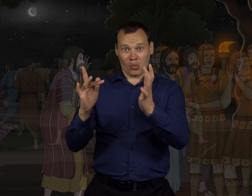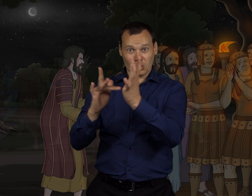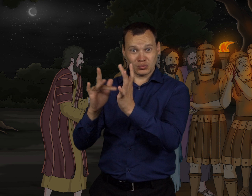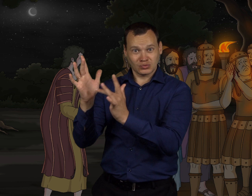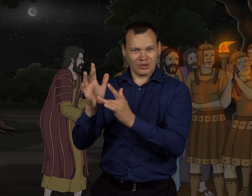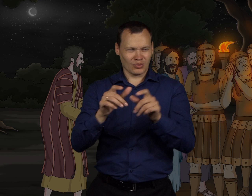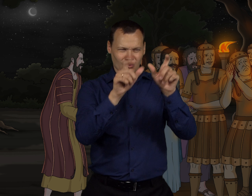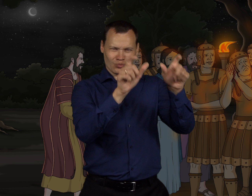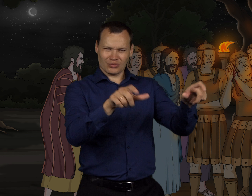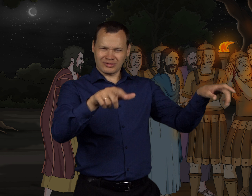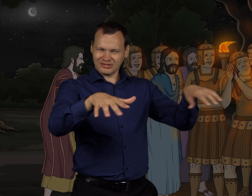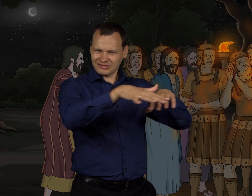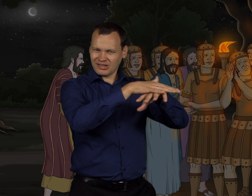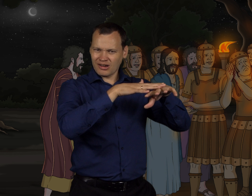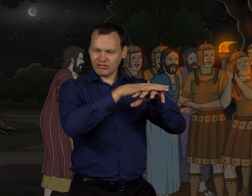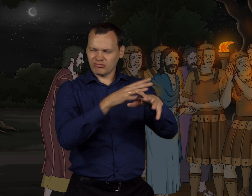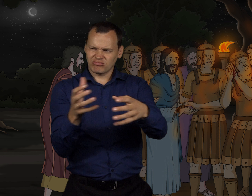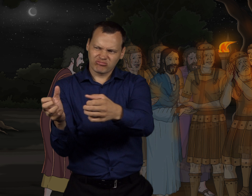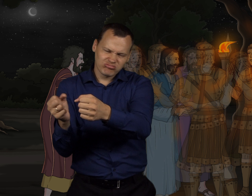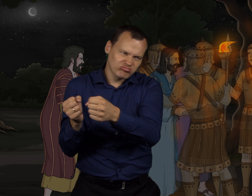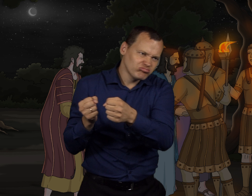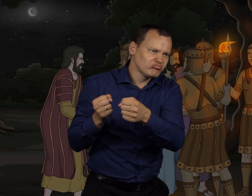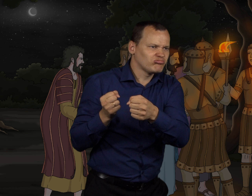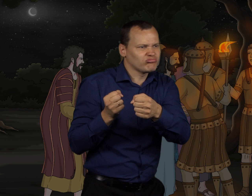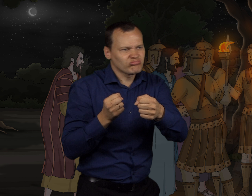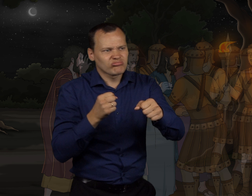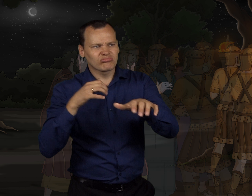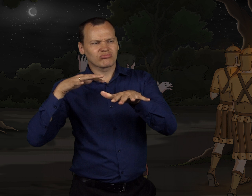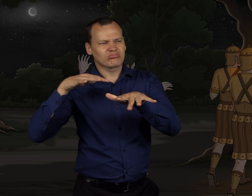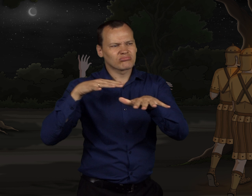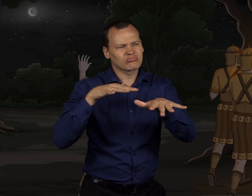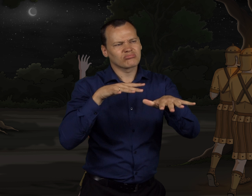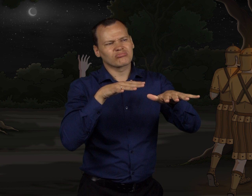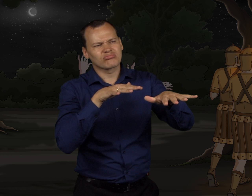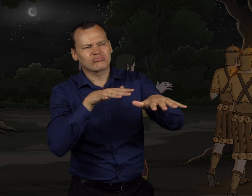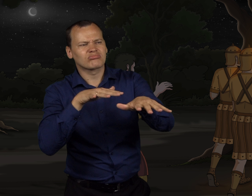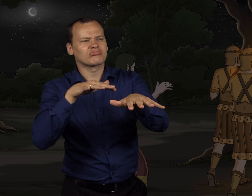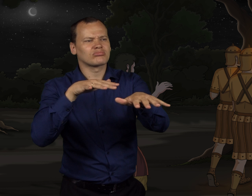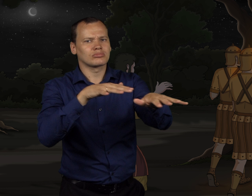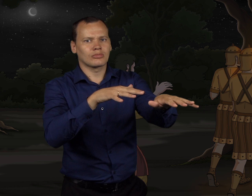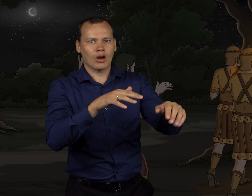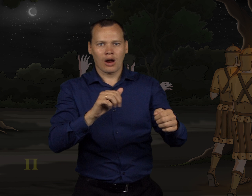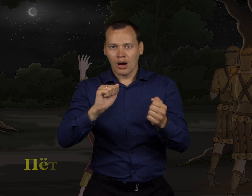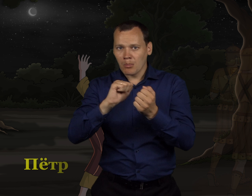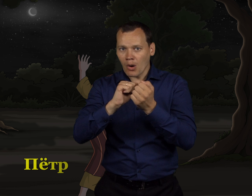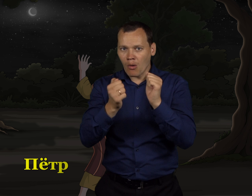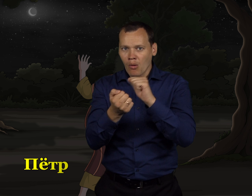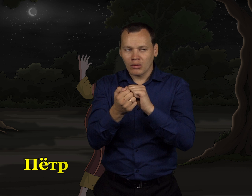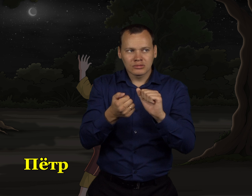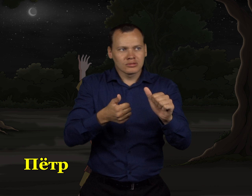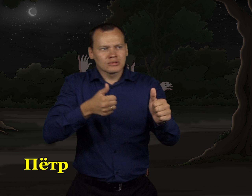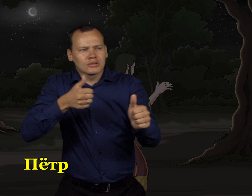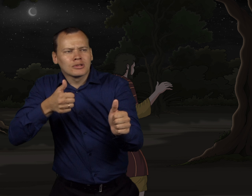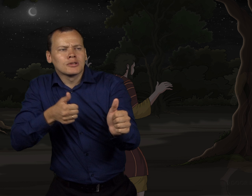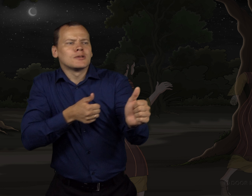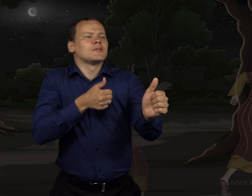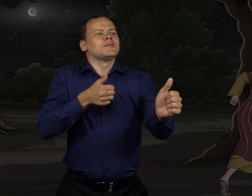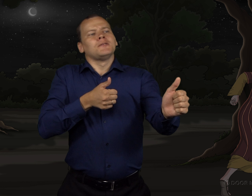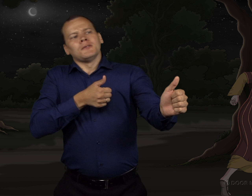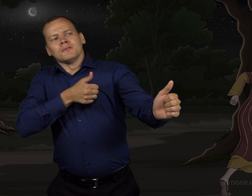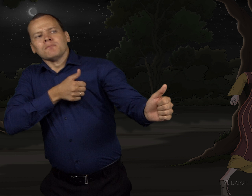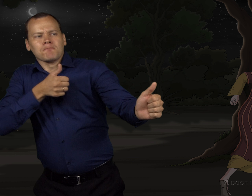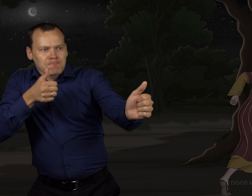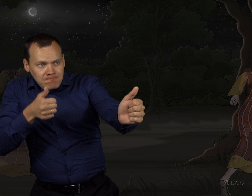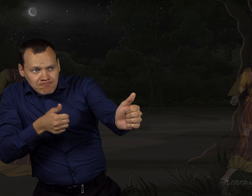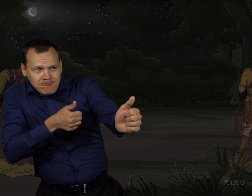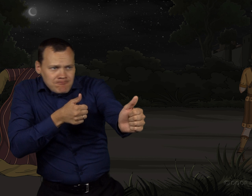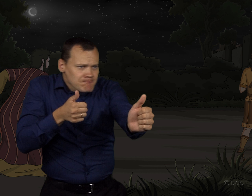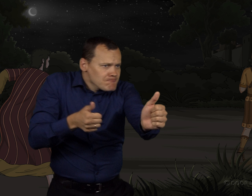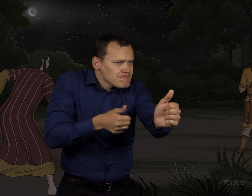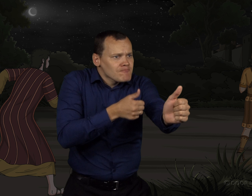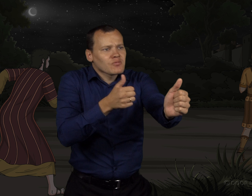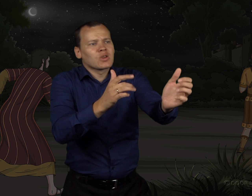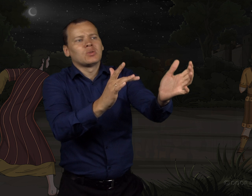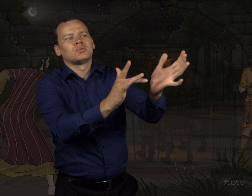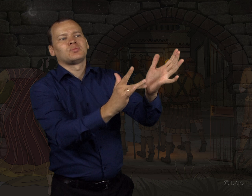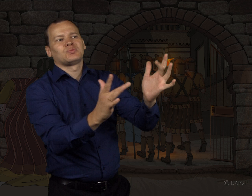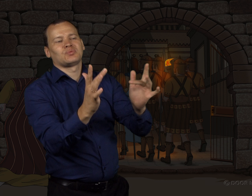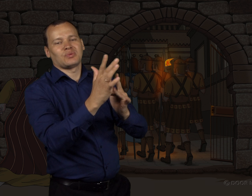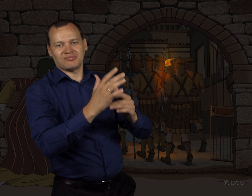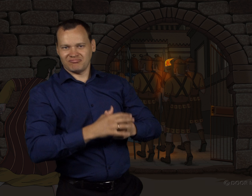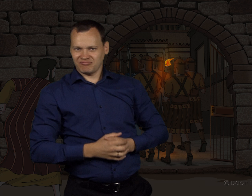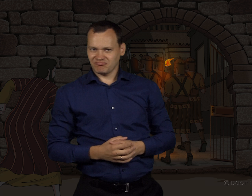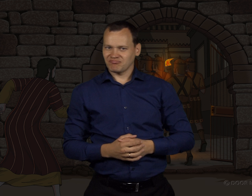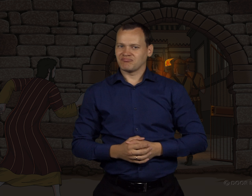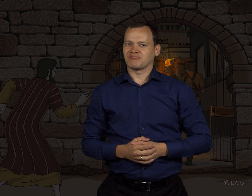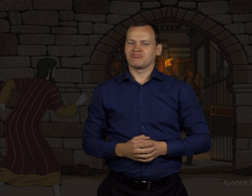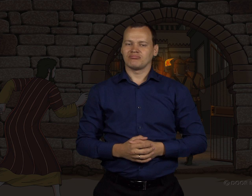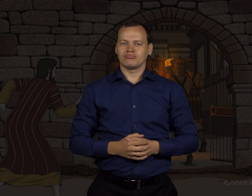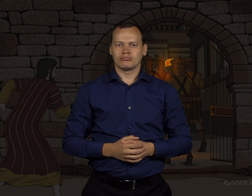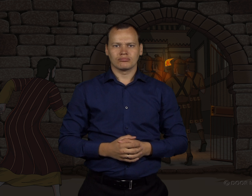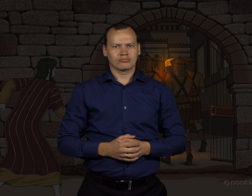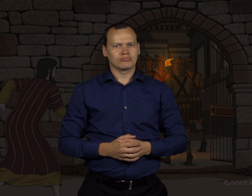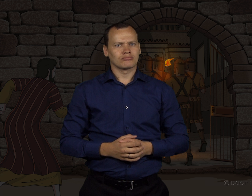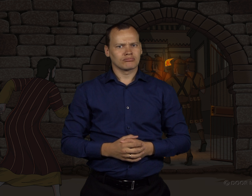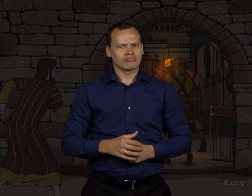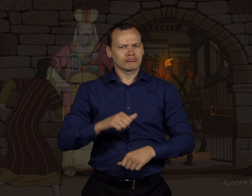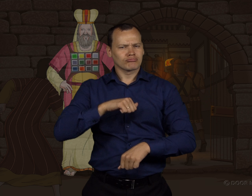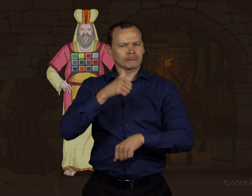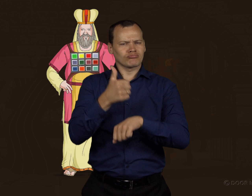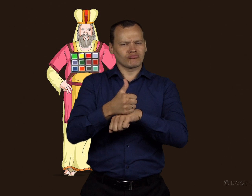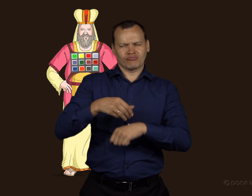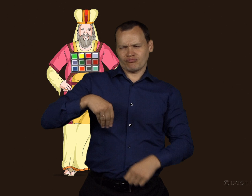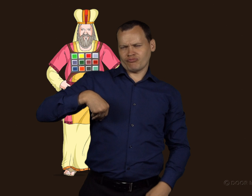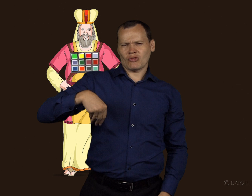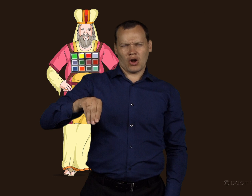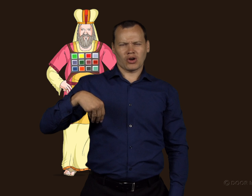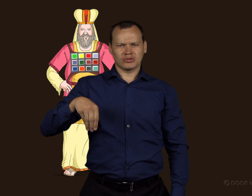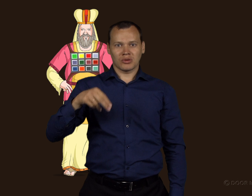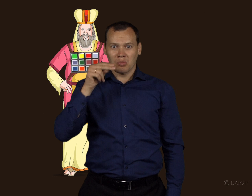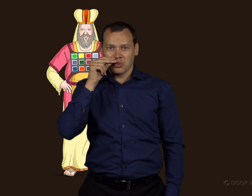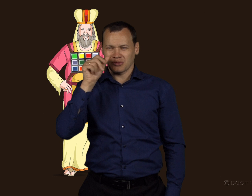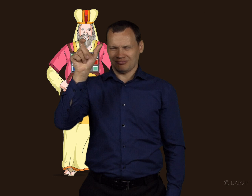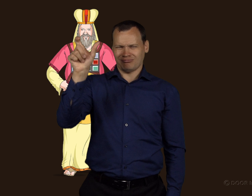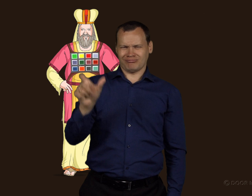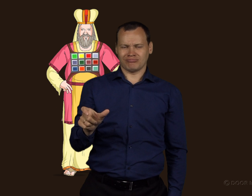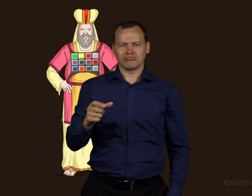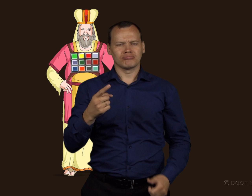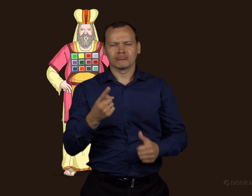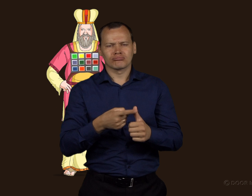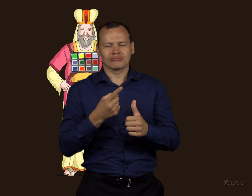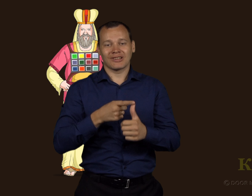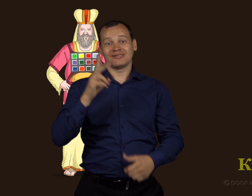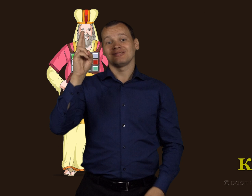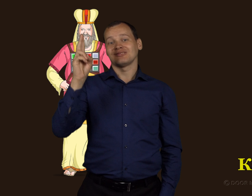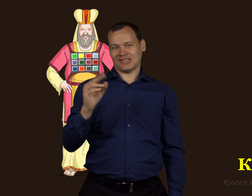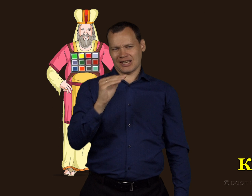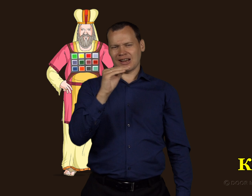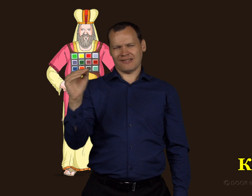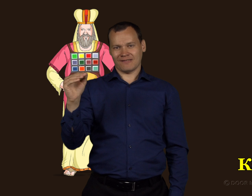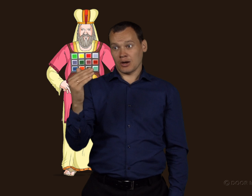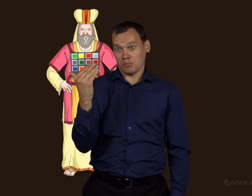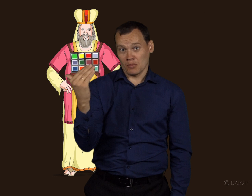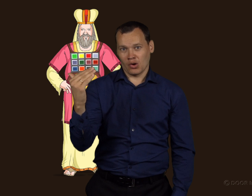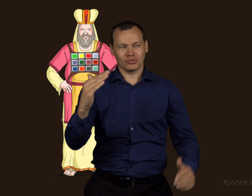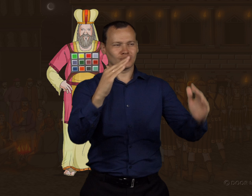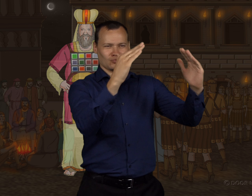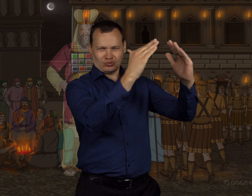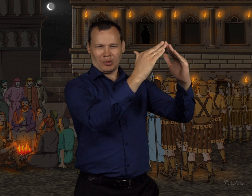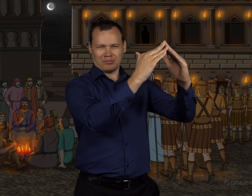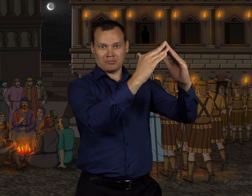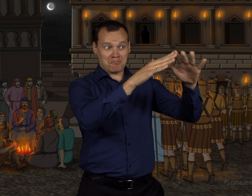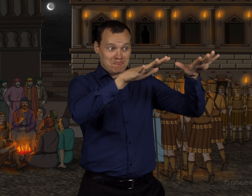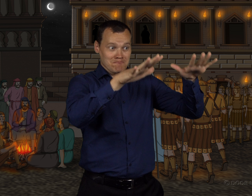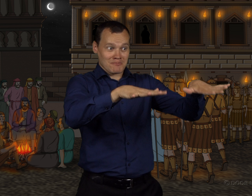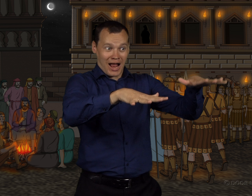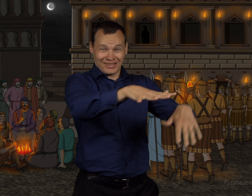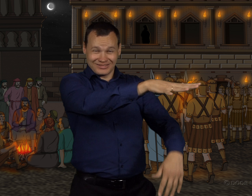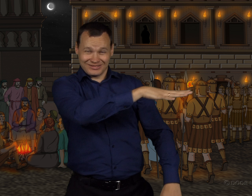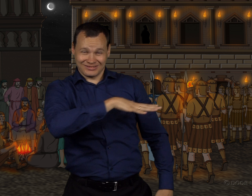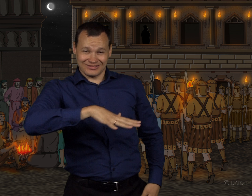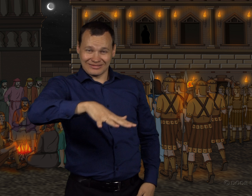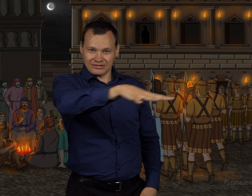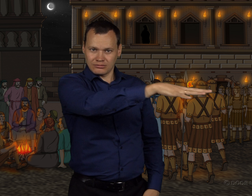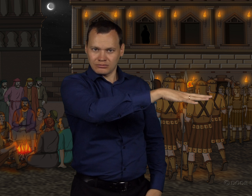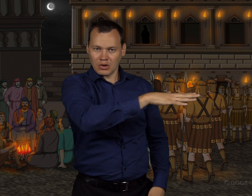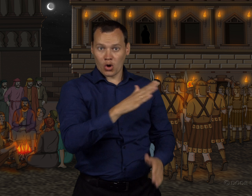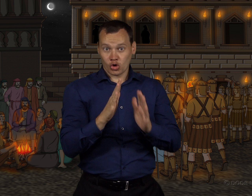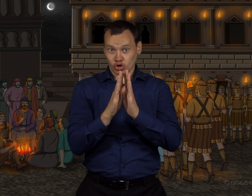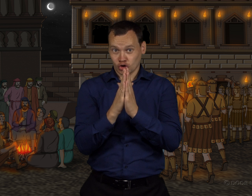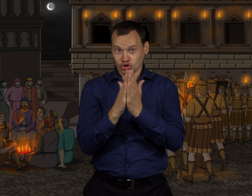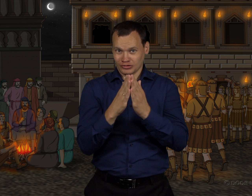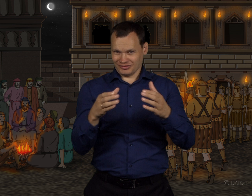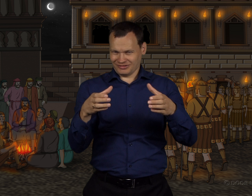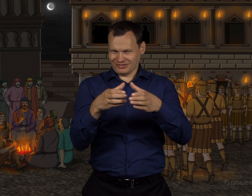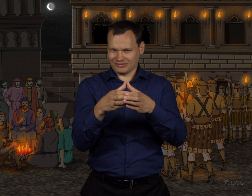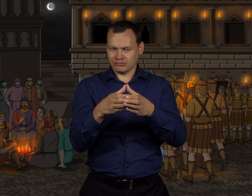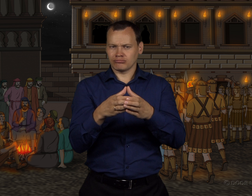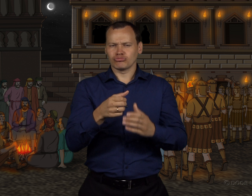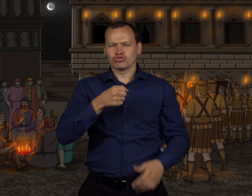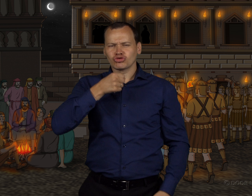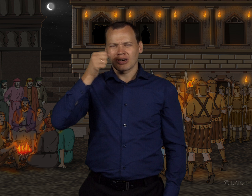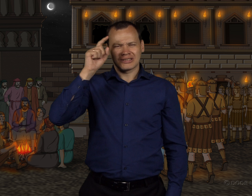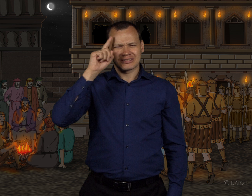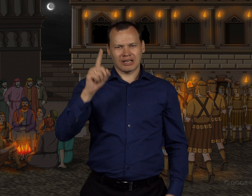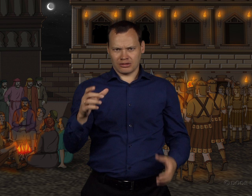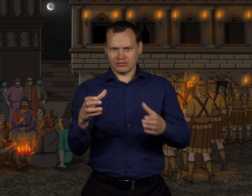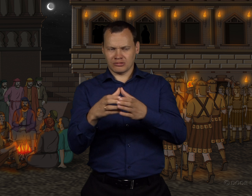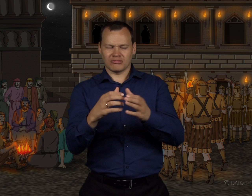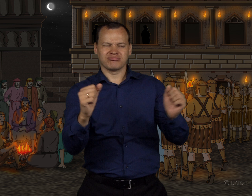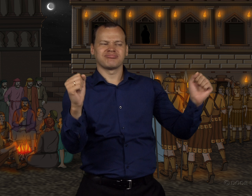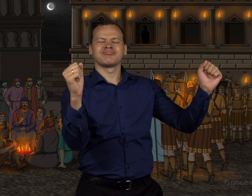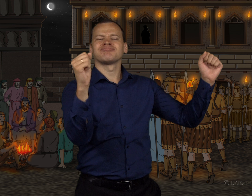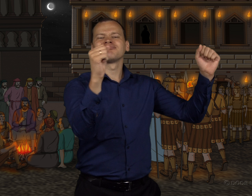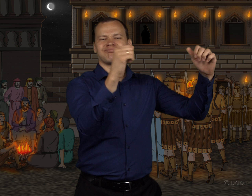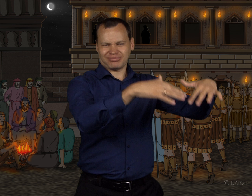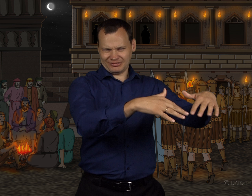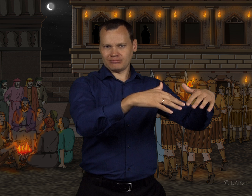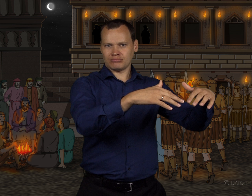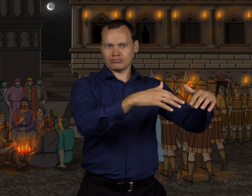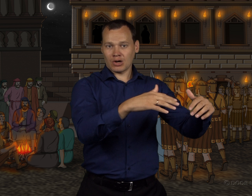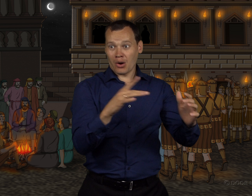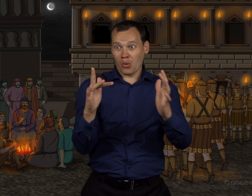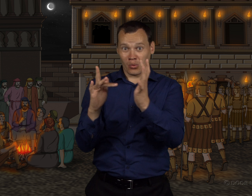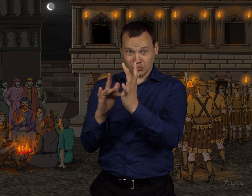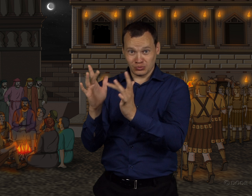Those who had arrested Jesus led Him away to the house of Caiaphas the high priest, where the scribes and elders had gathered.